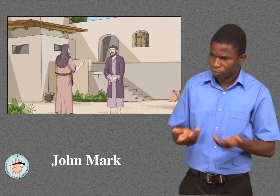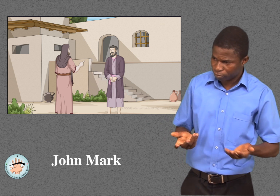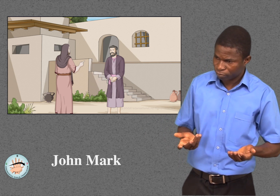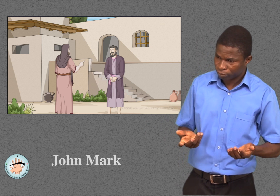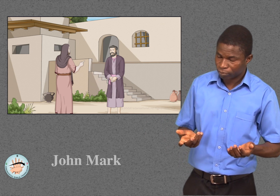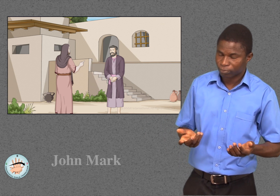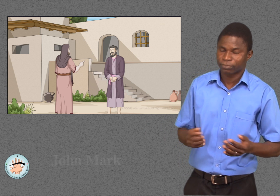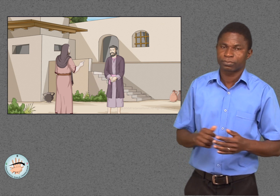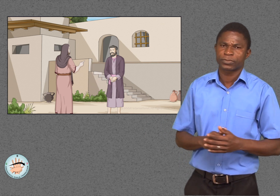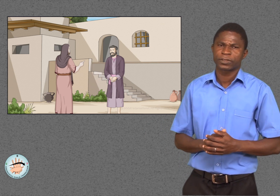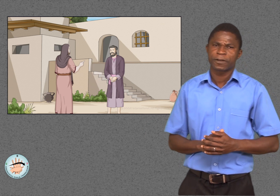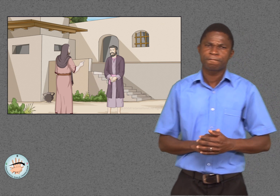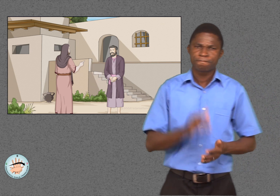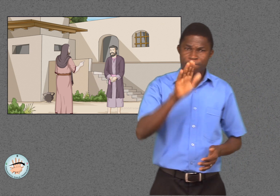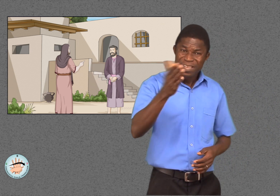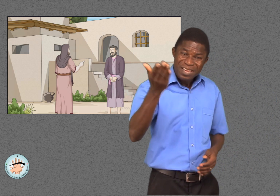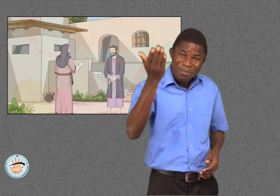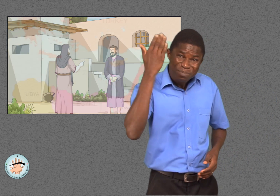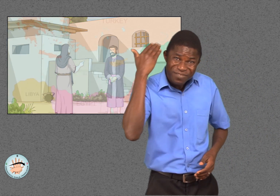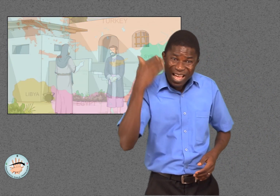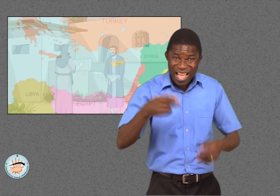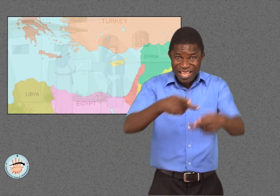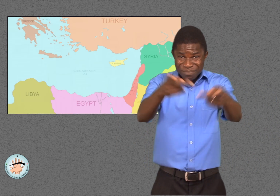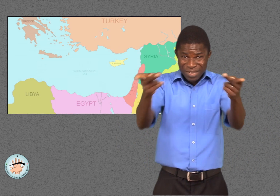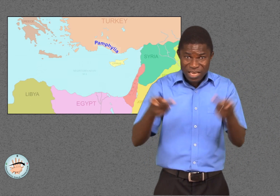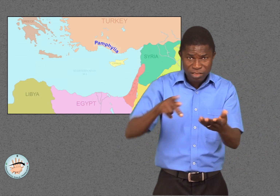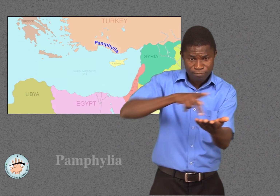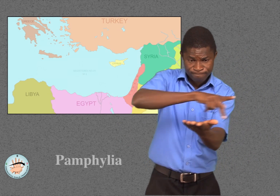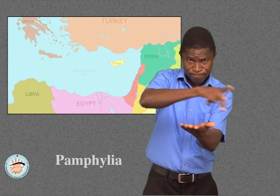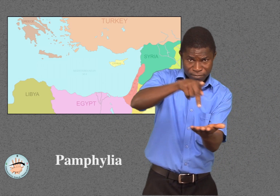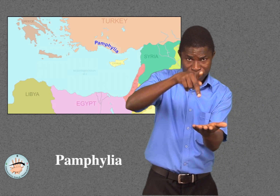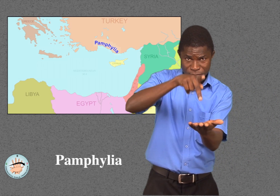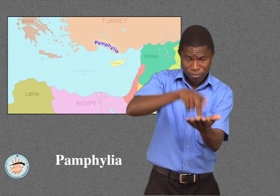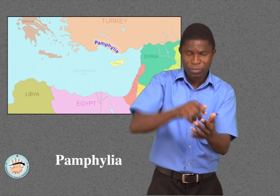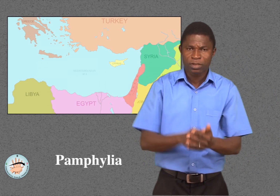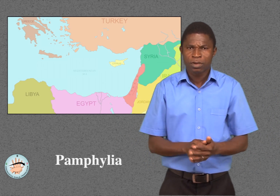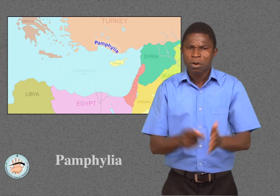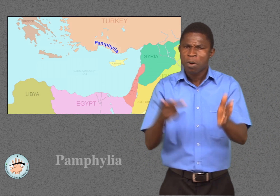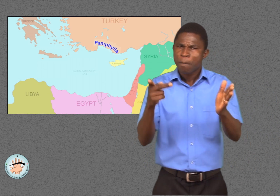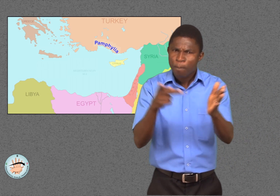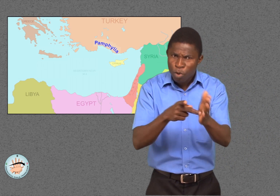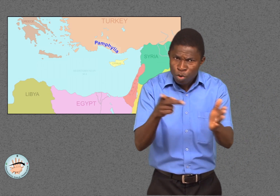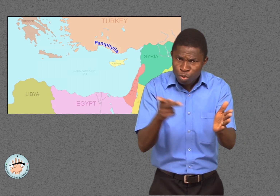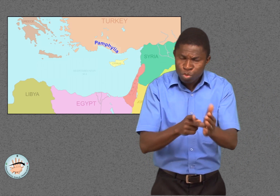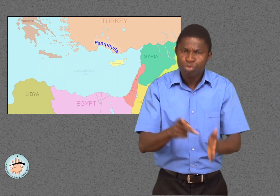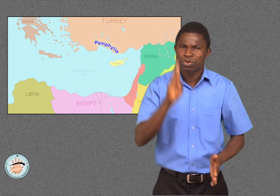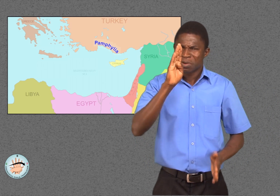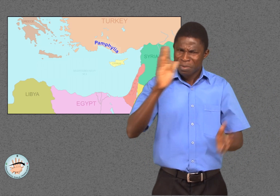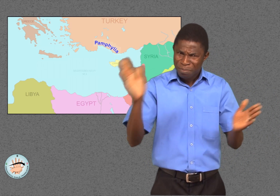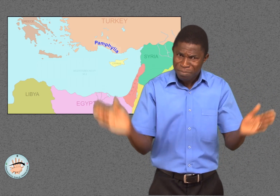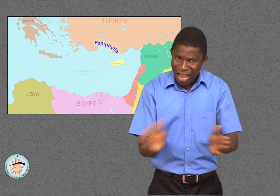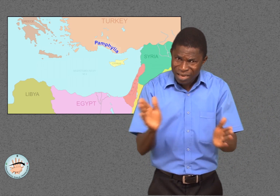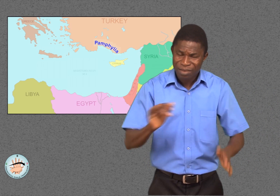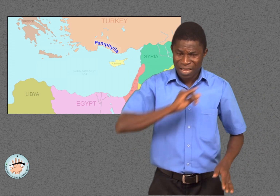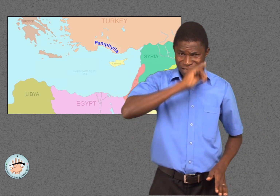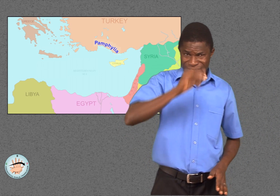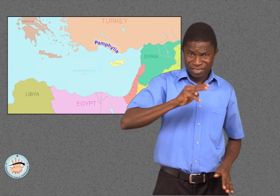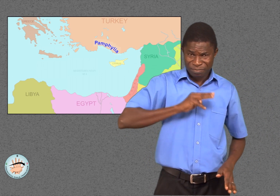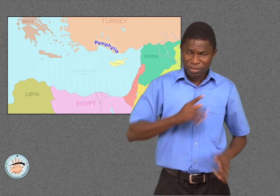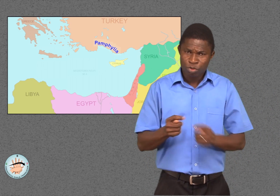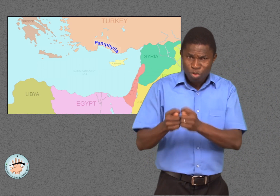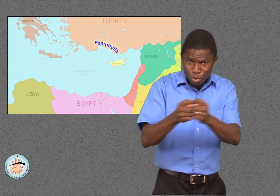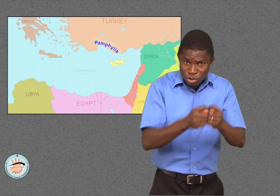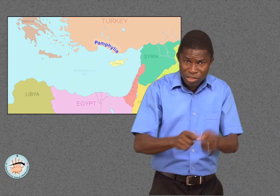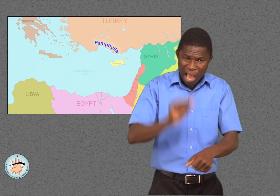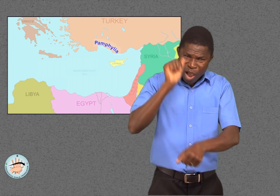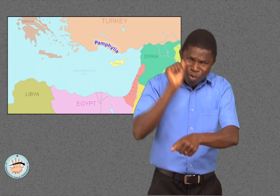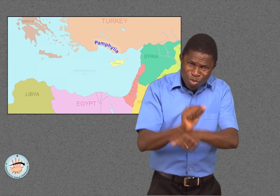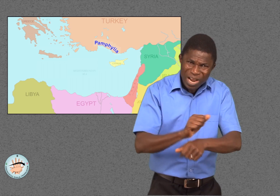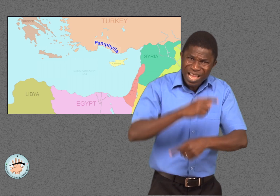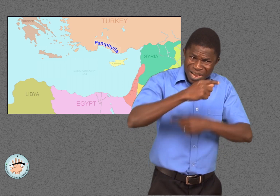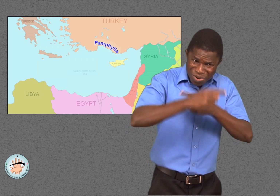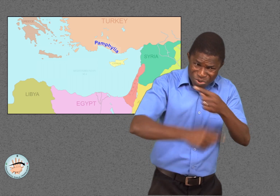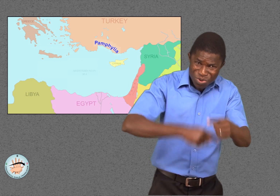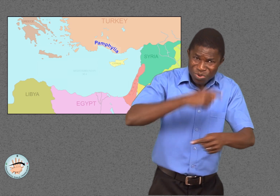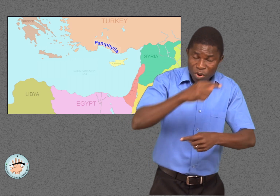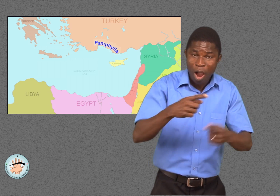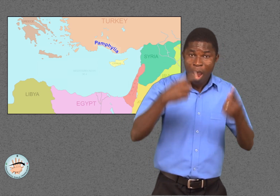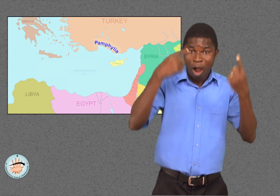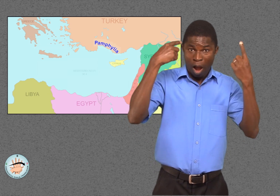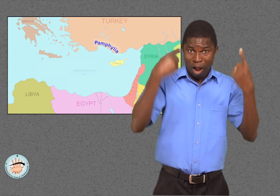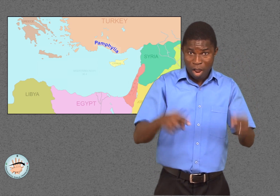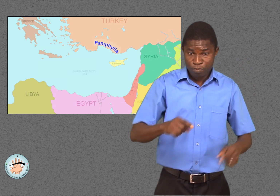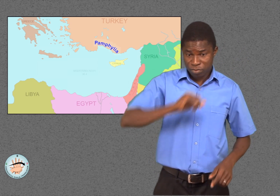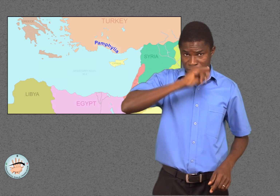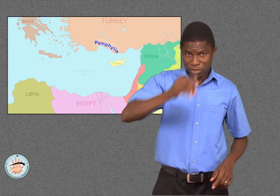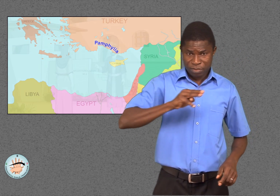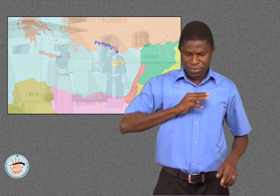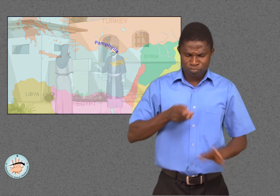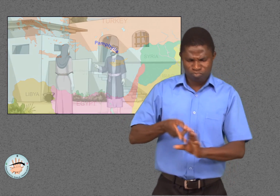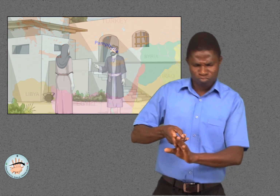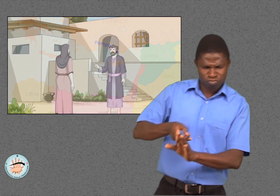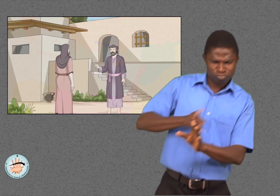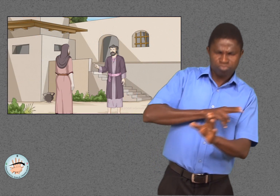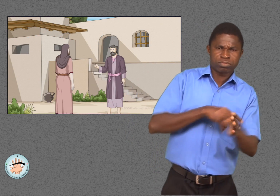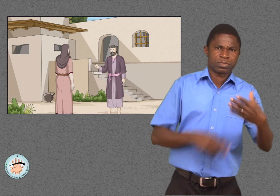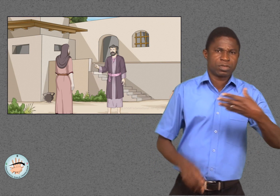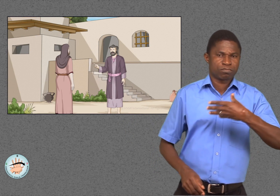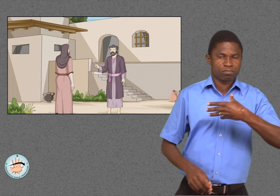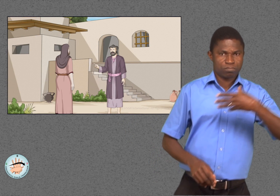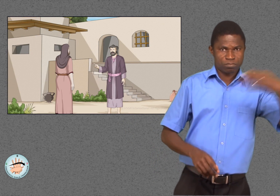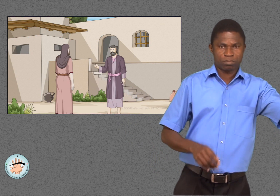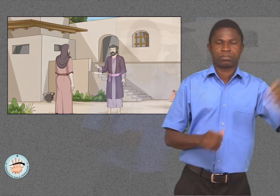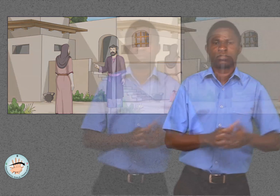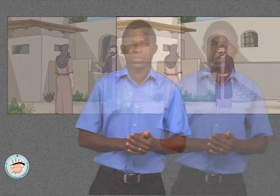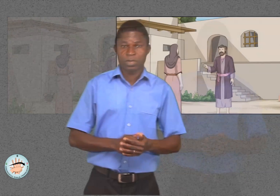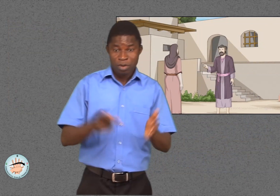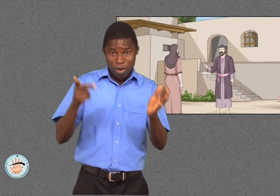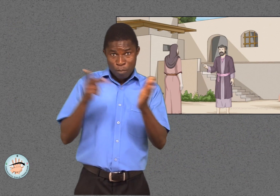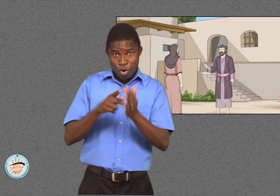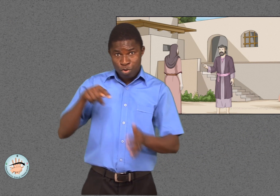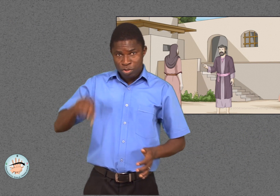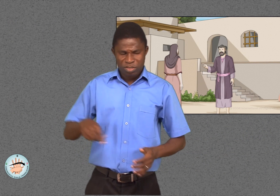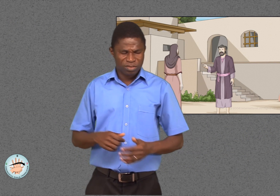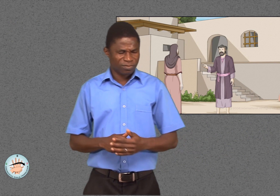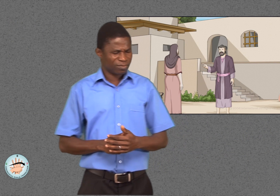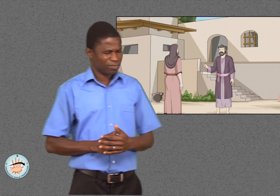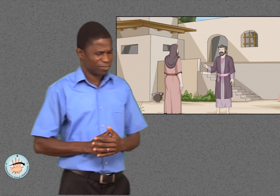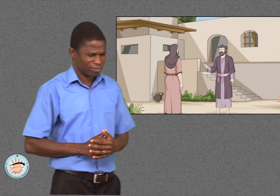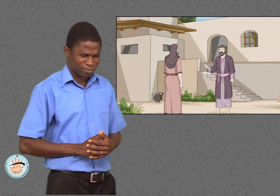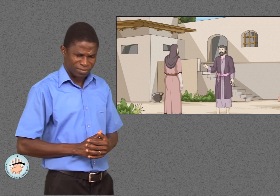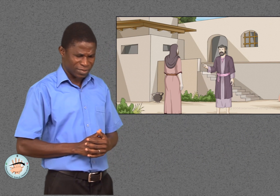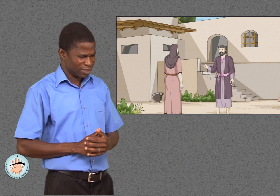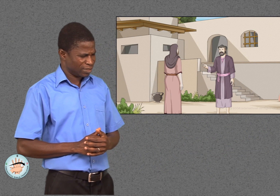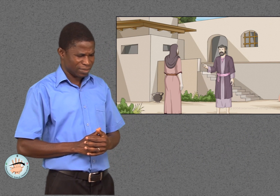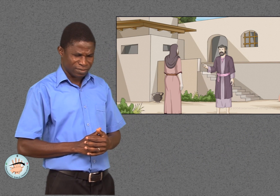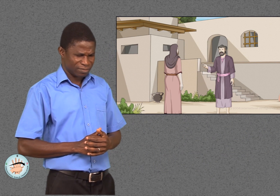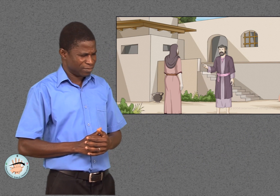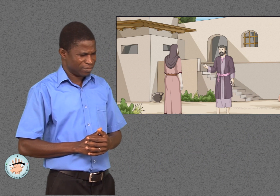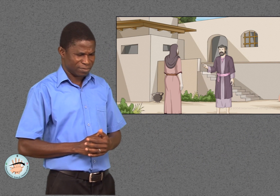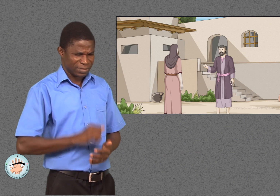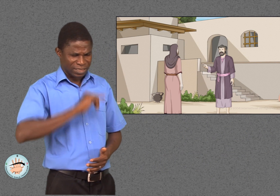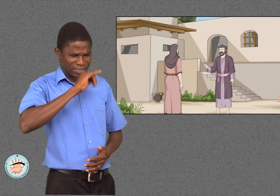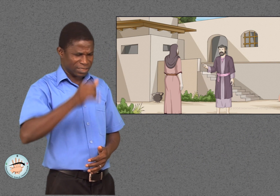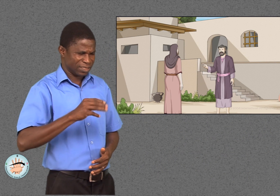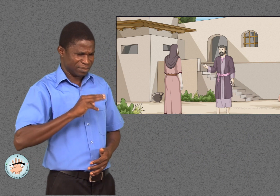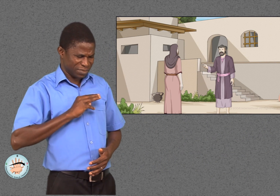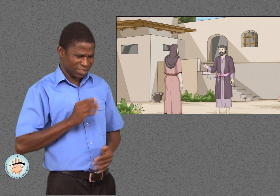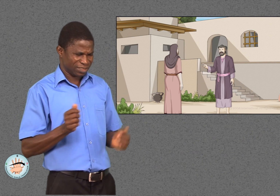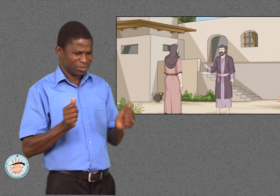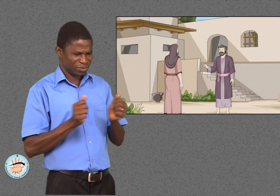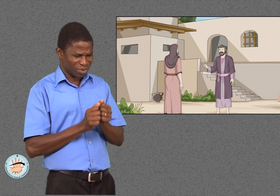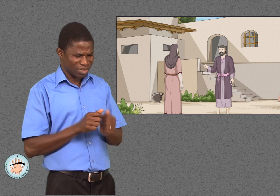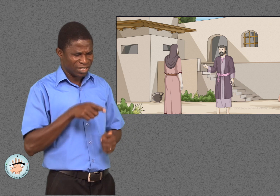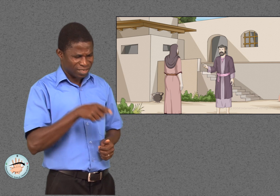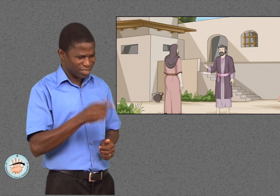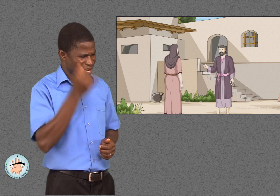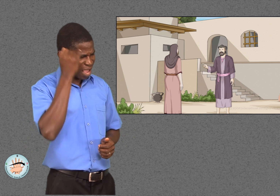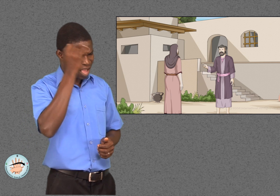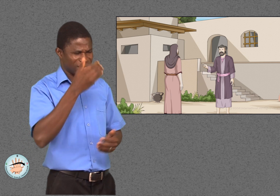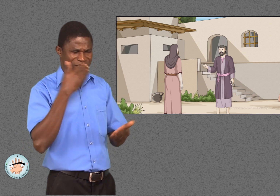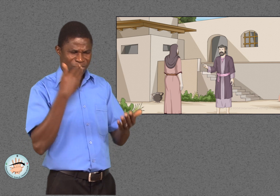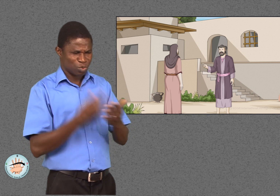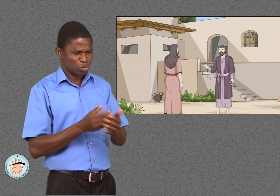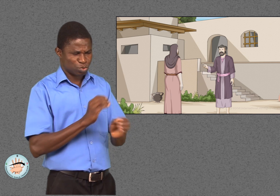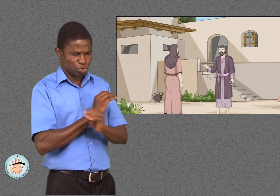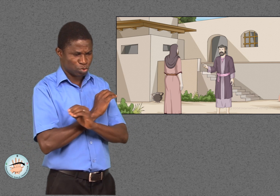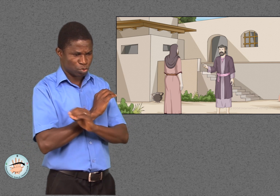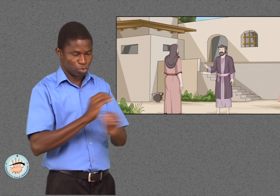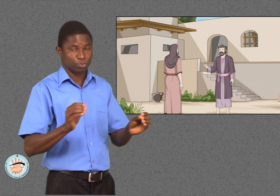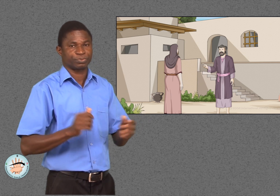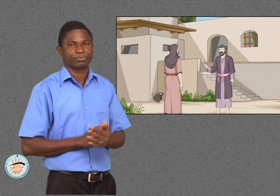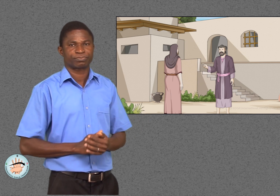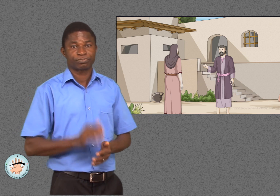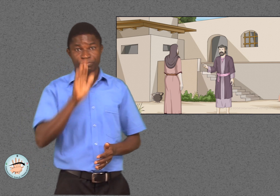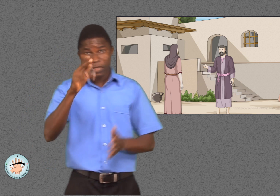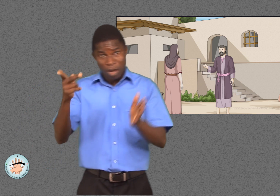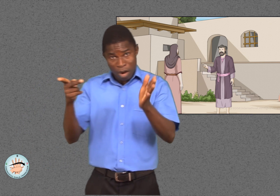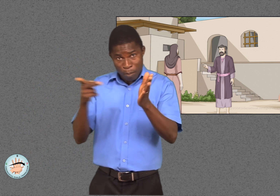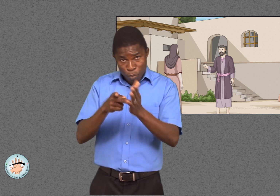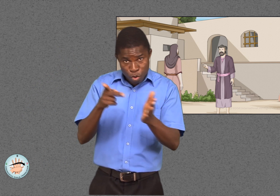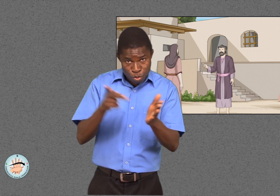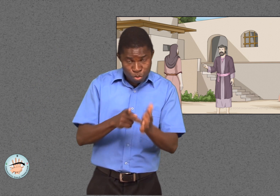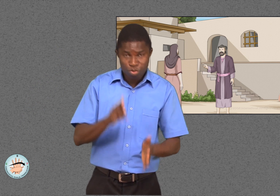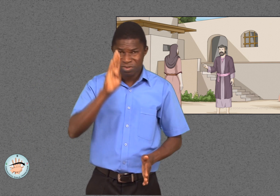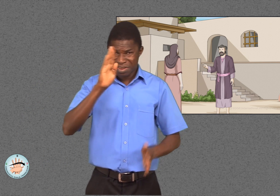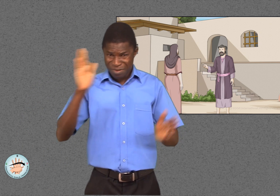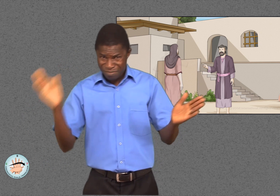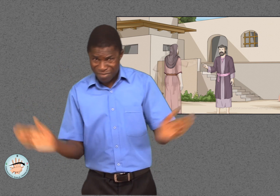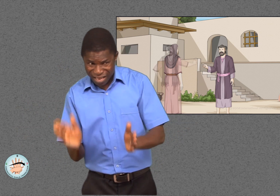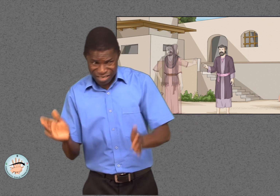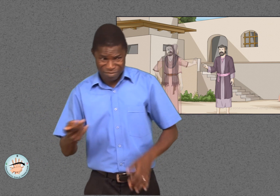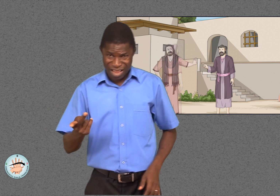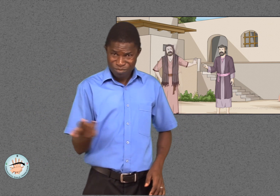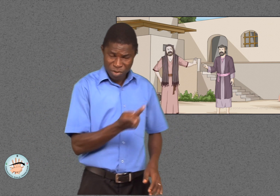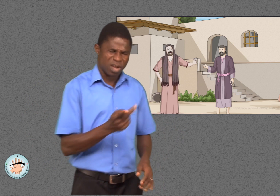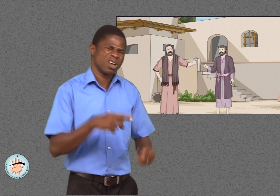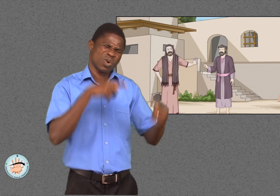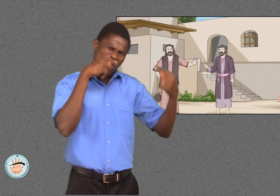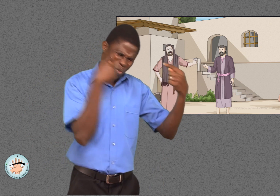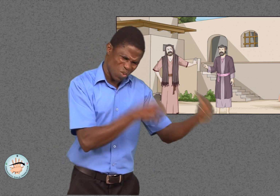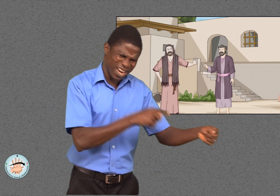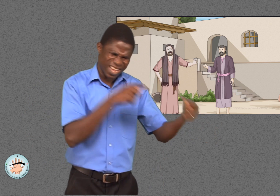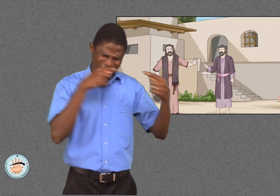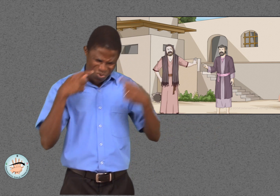But Paul thought it best not to take him, because he had deserted them in Pamphylia and had not accompanied them in the work.